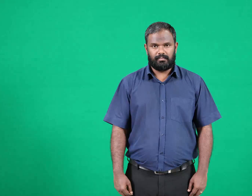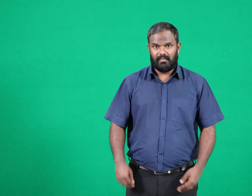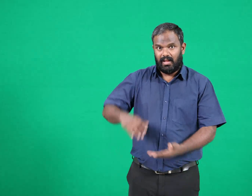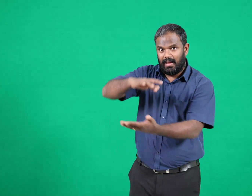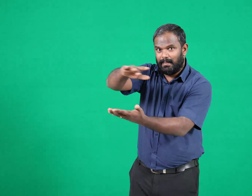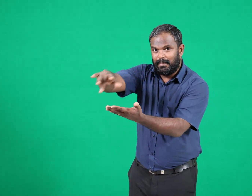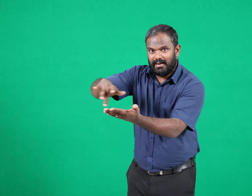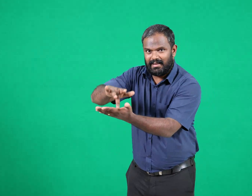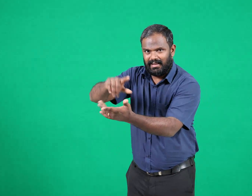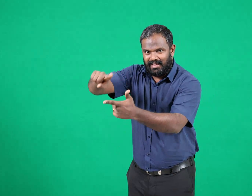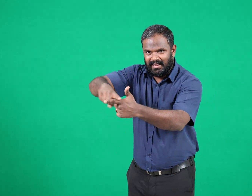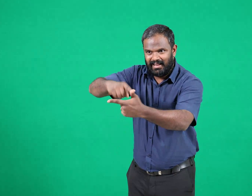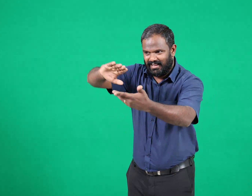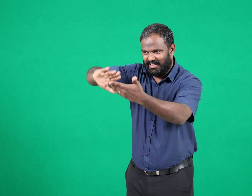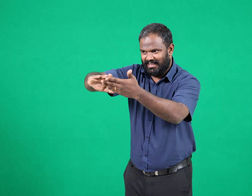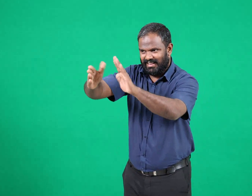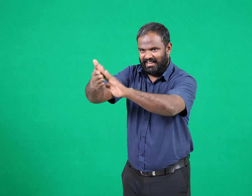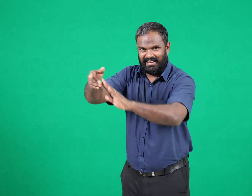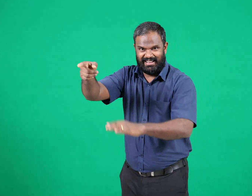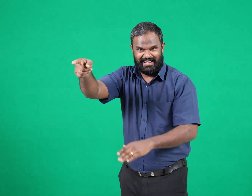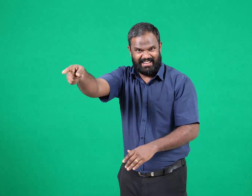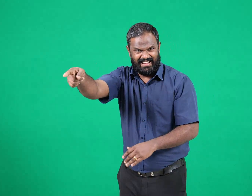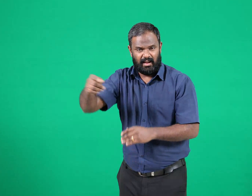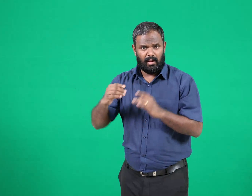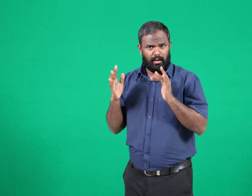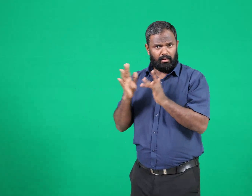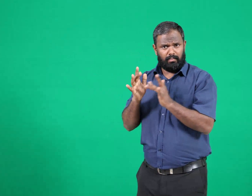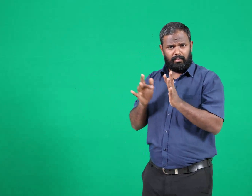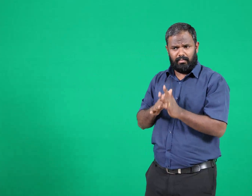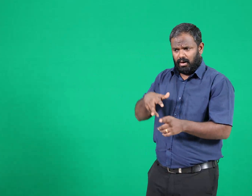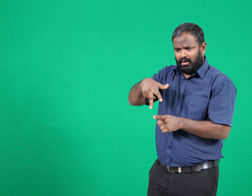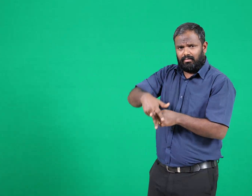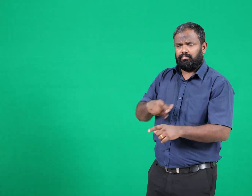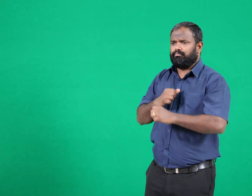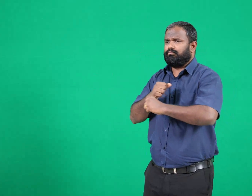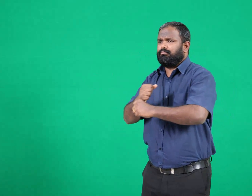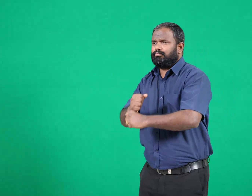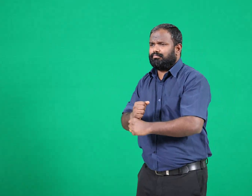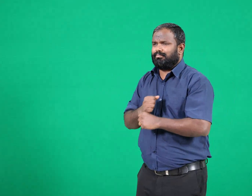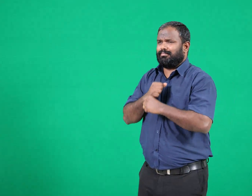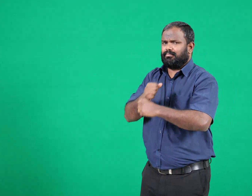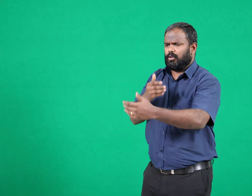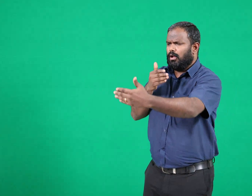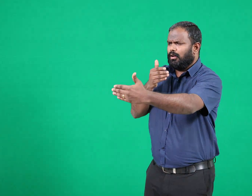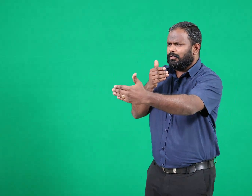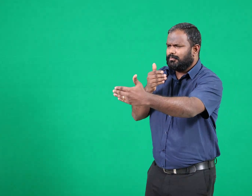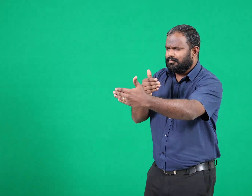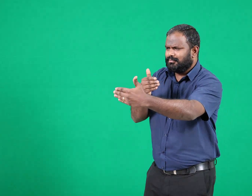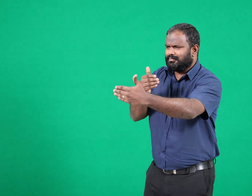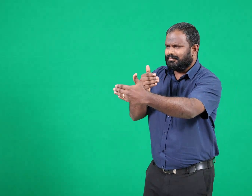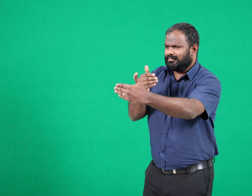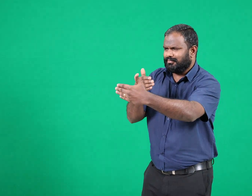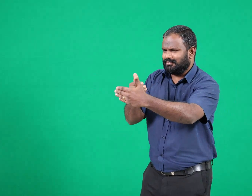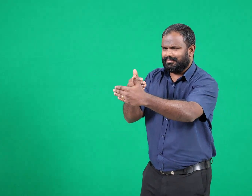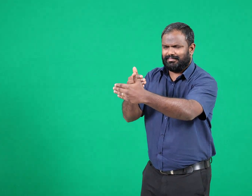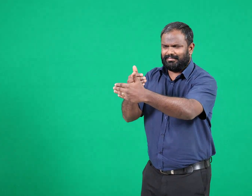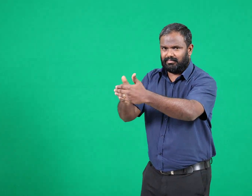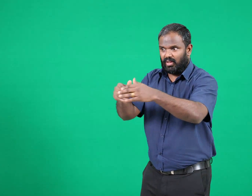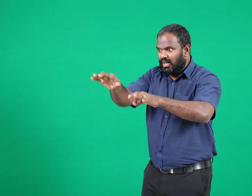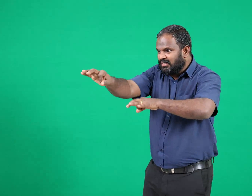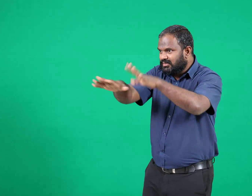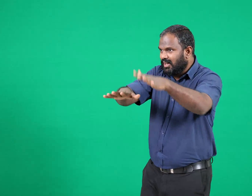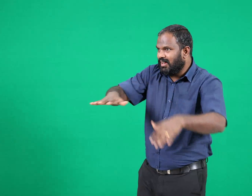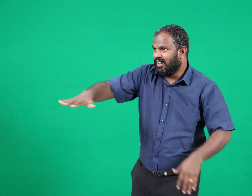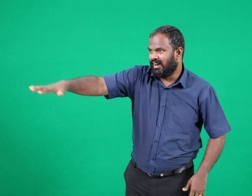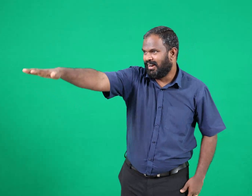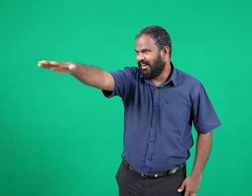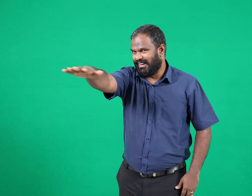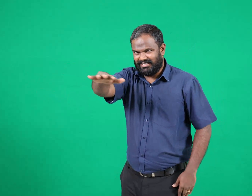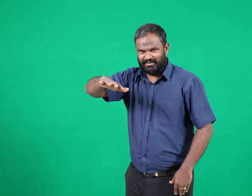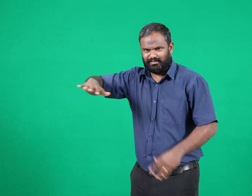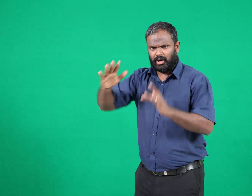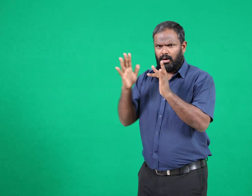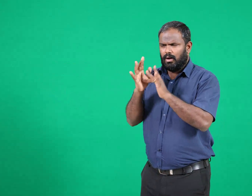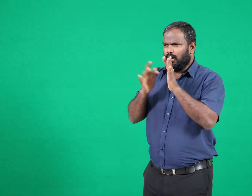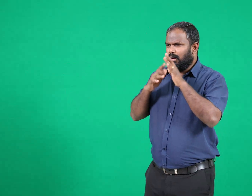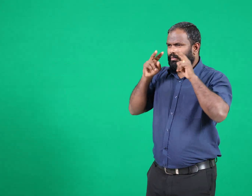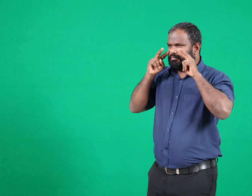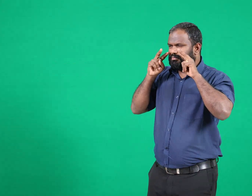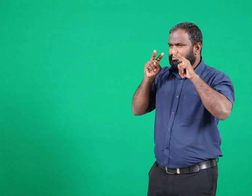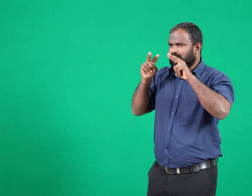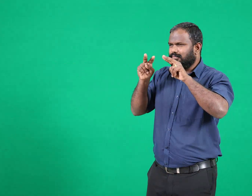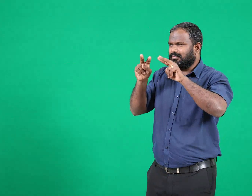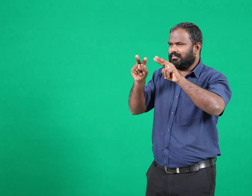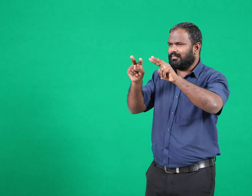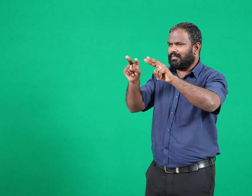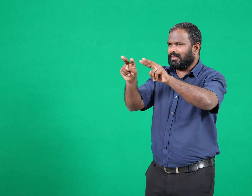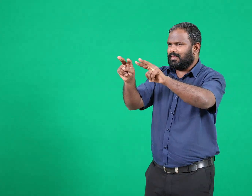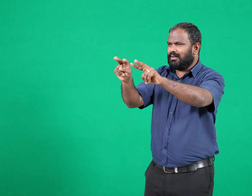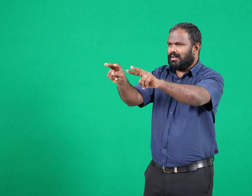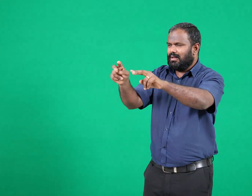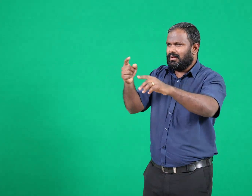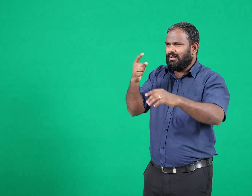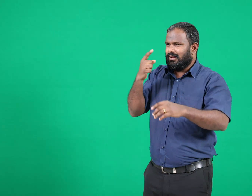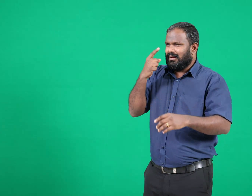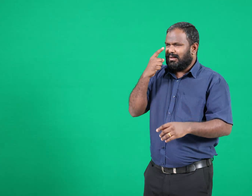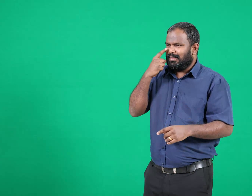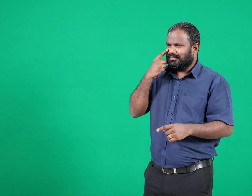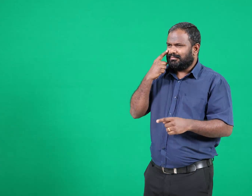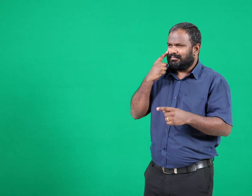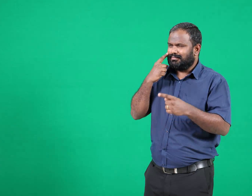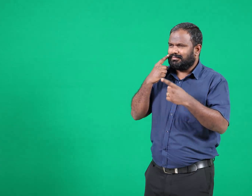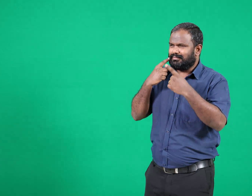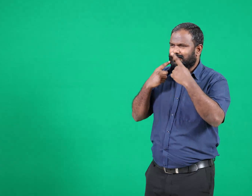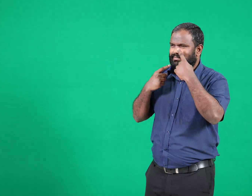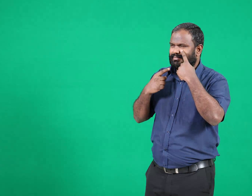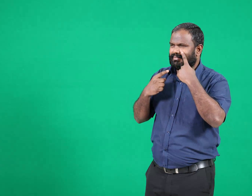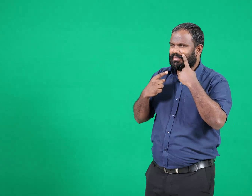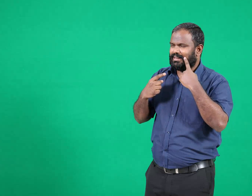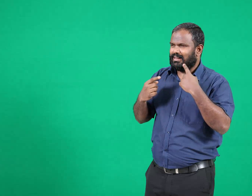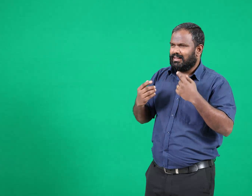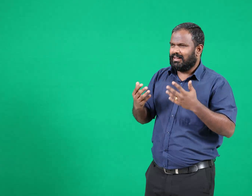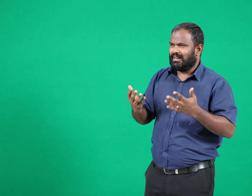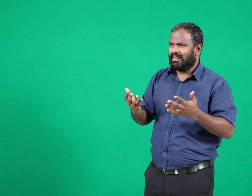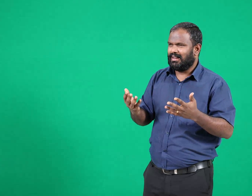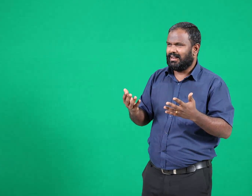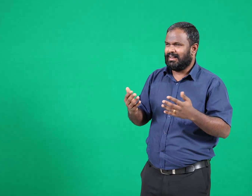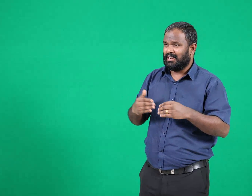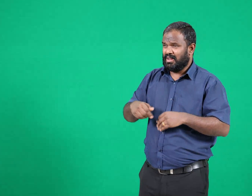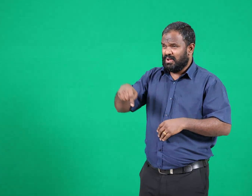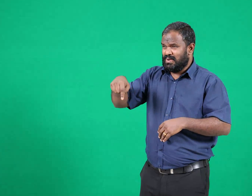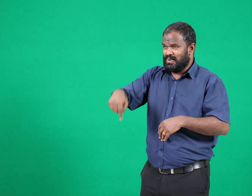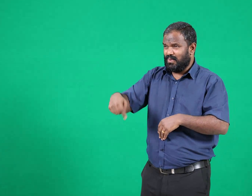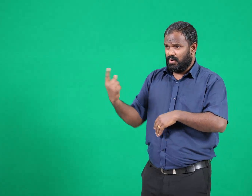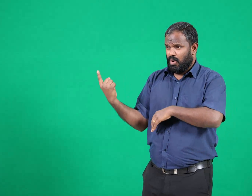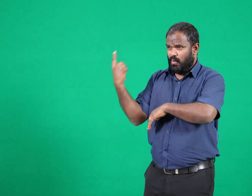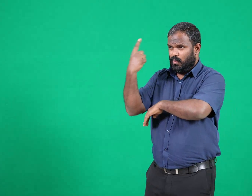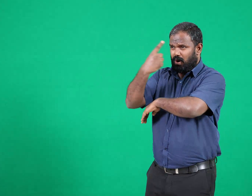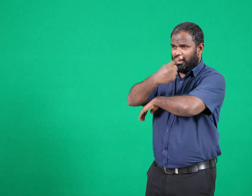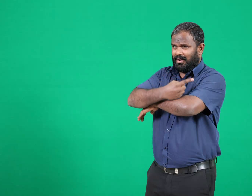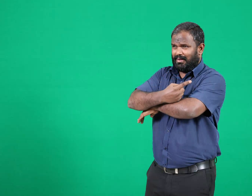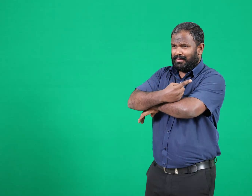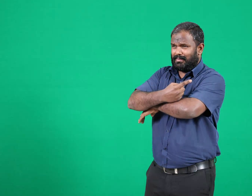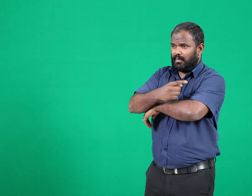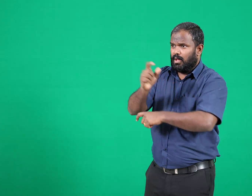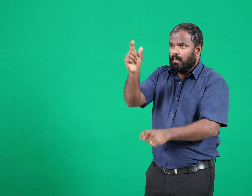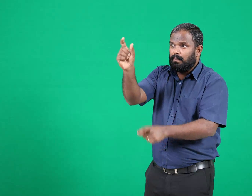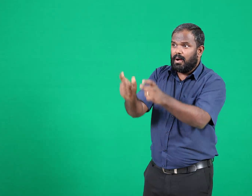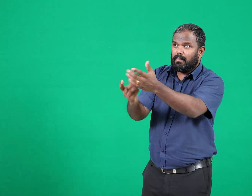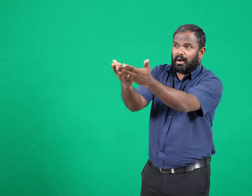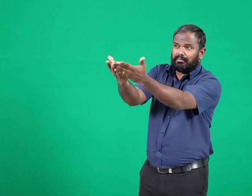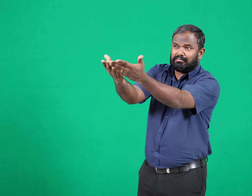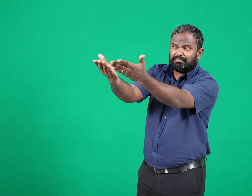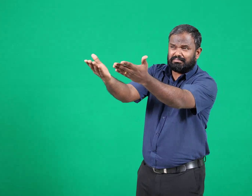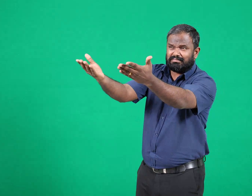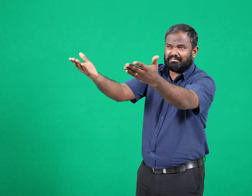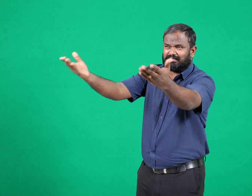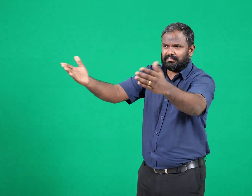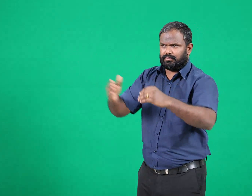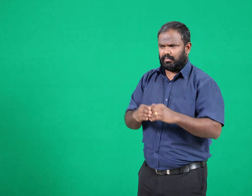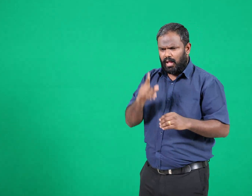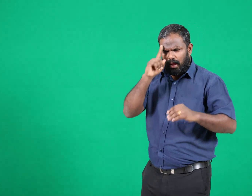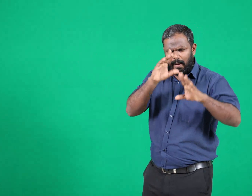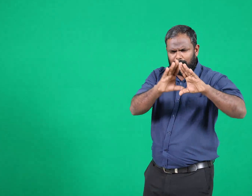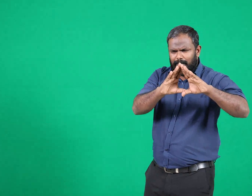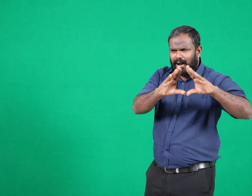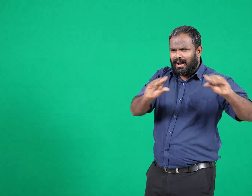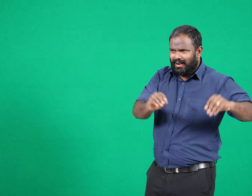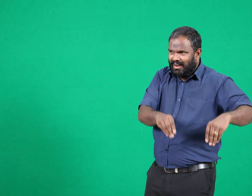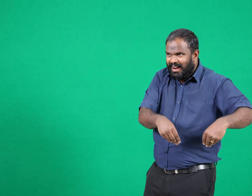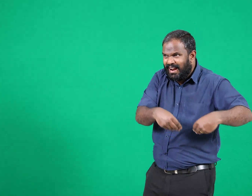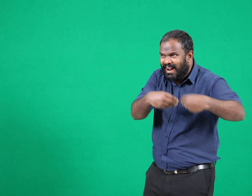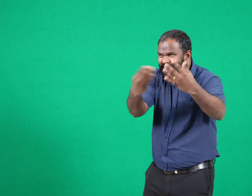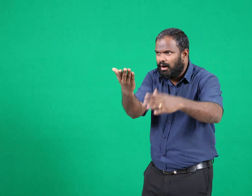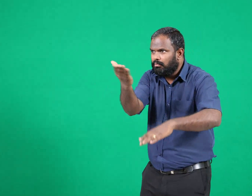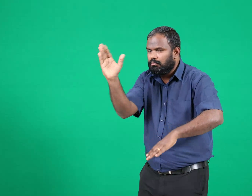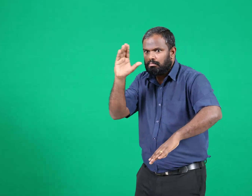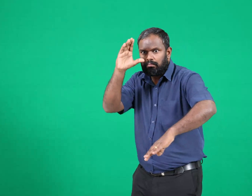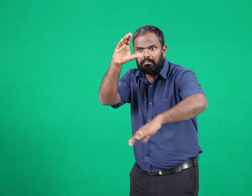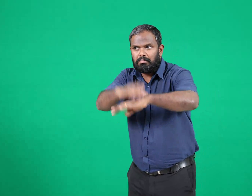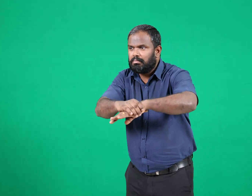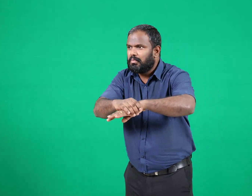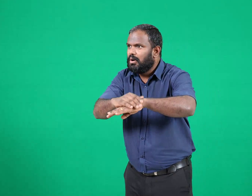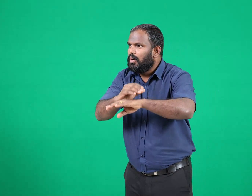As Jesus approached Jerusalem and saw the city, He wept over it and said, "If only you had known on this day what would bring you peace!